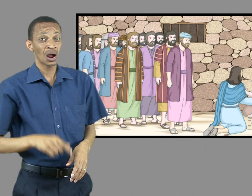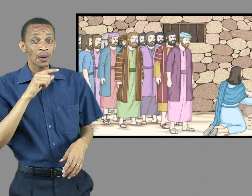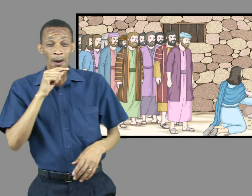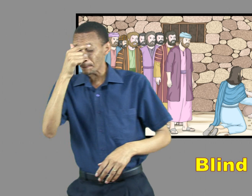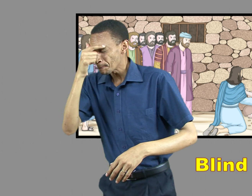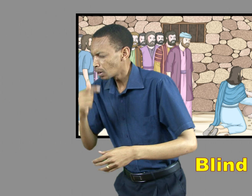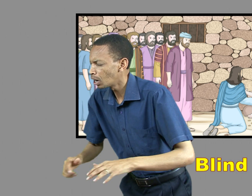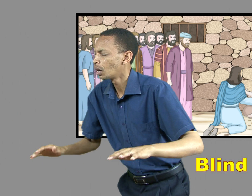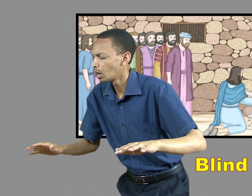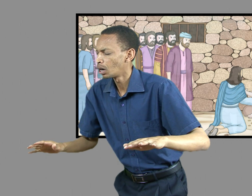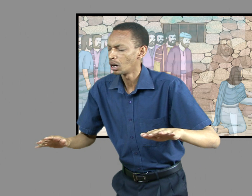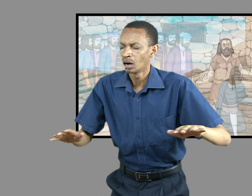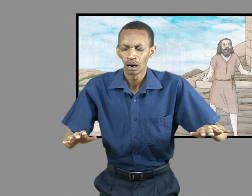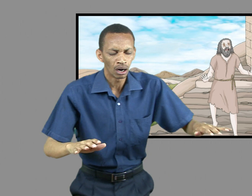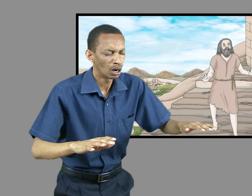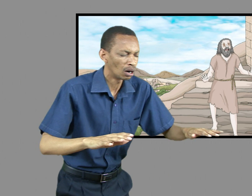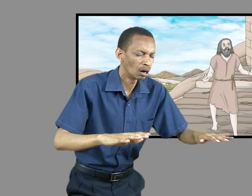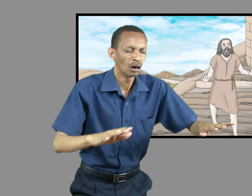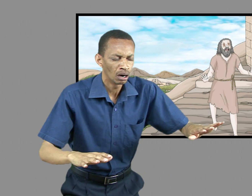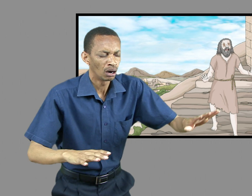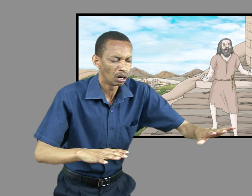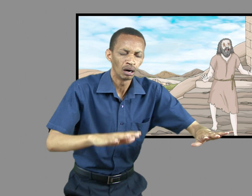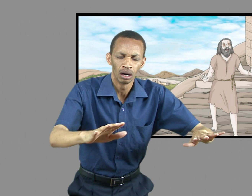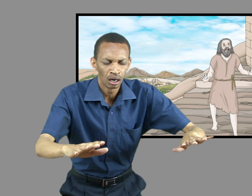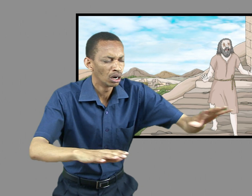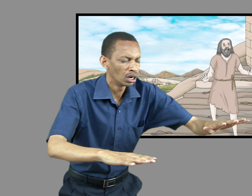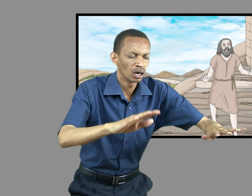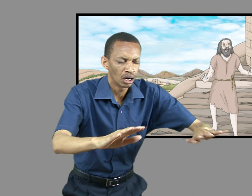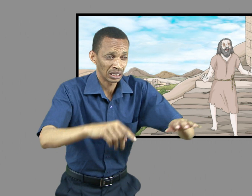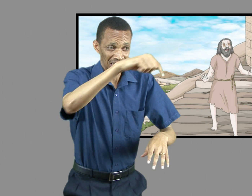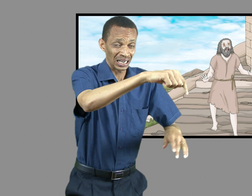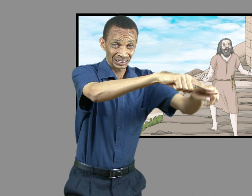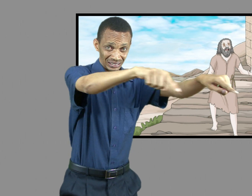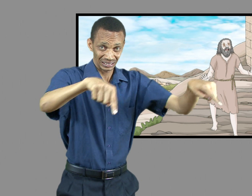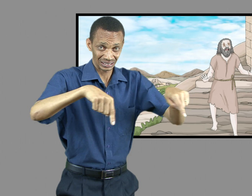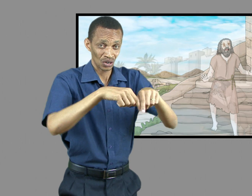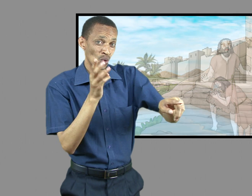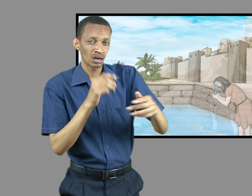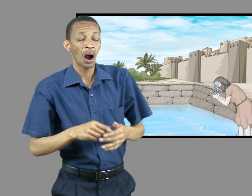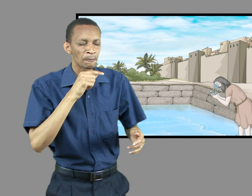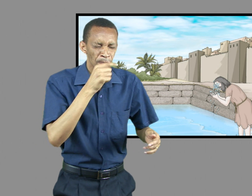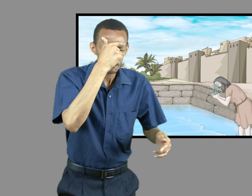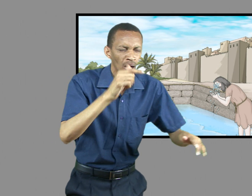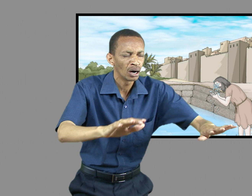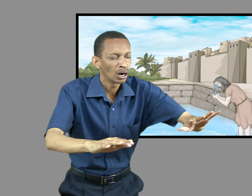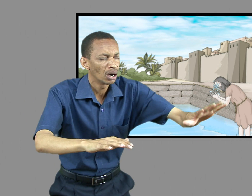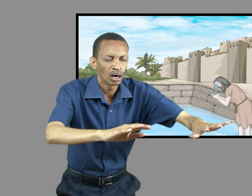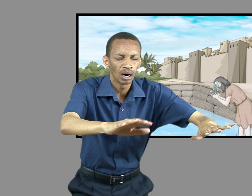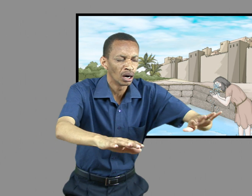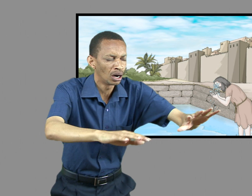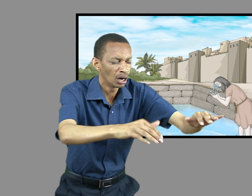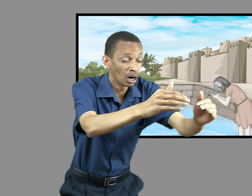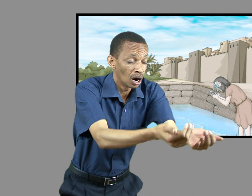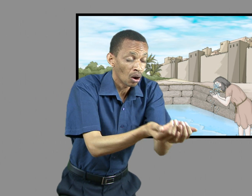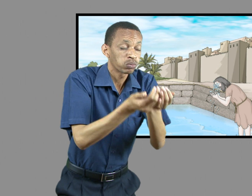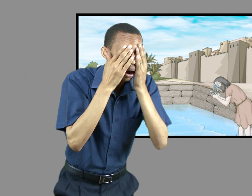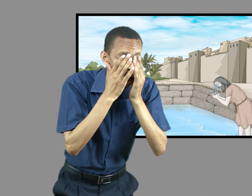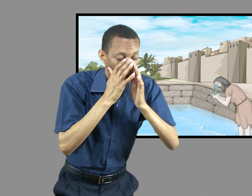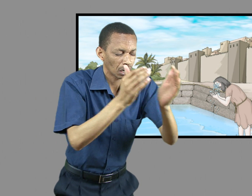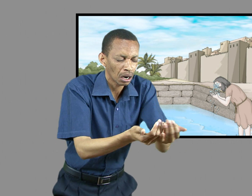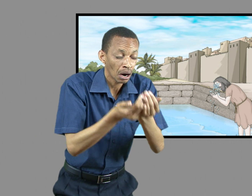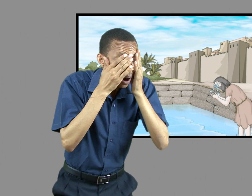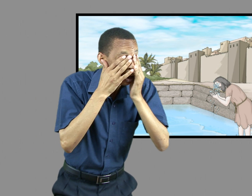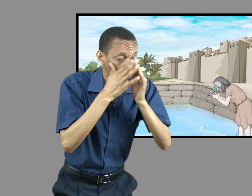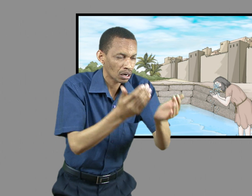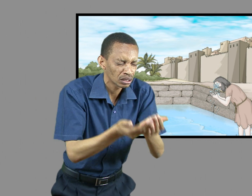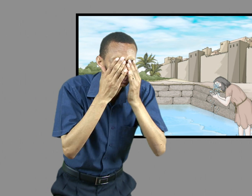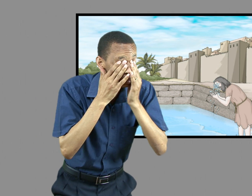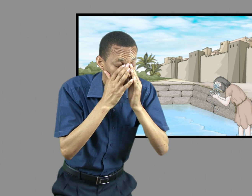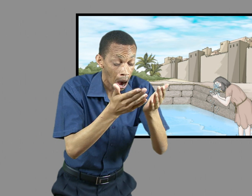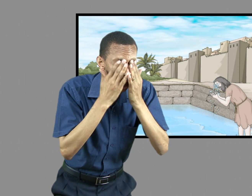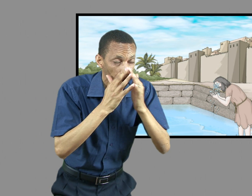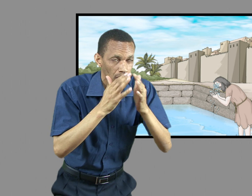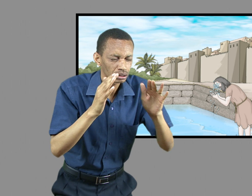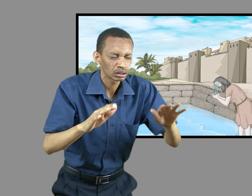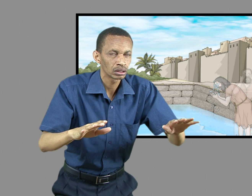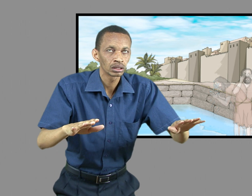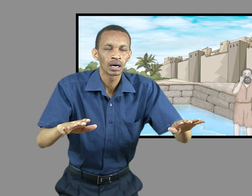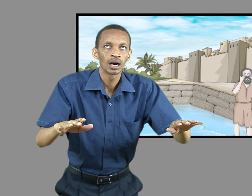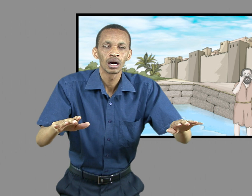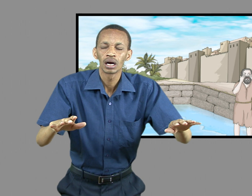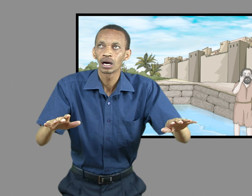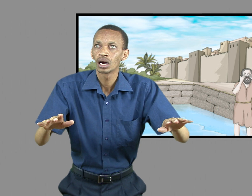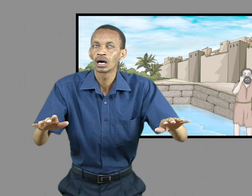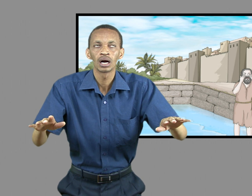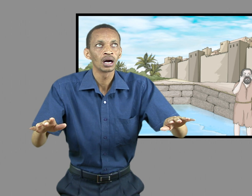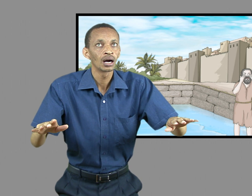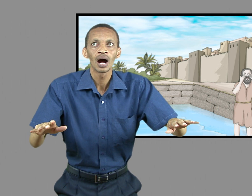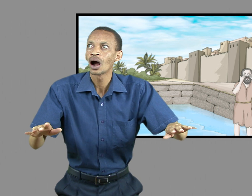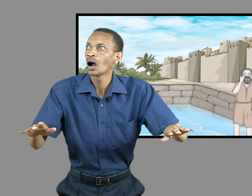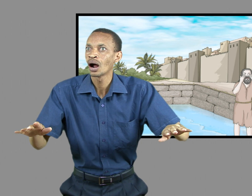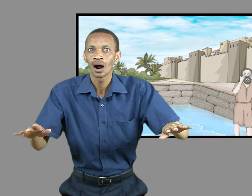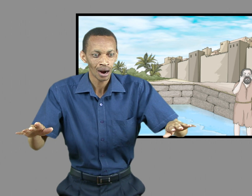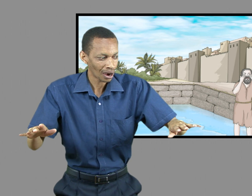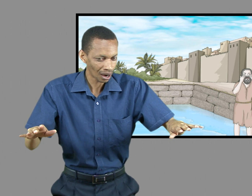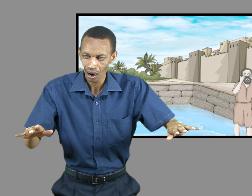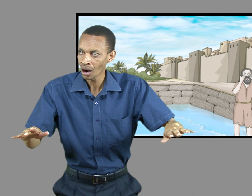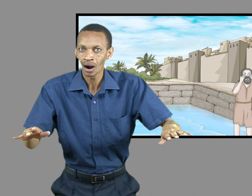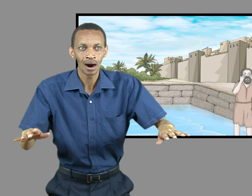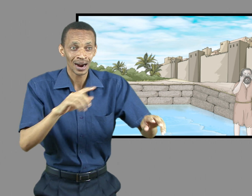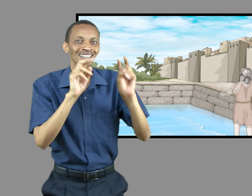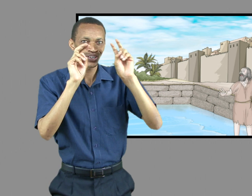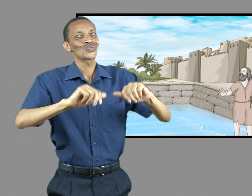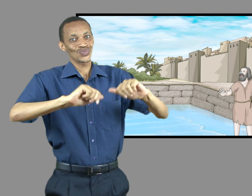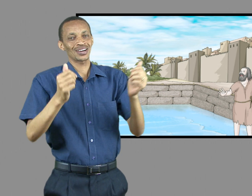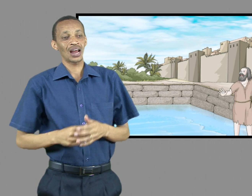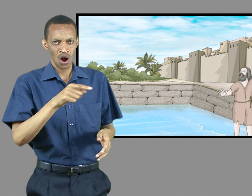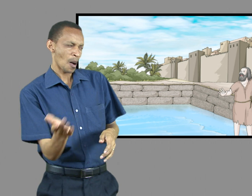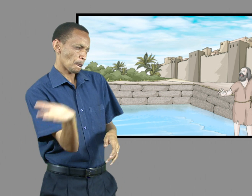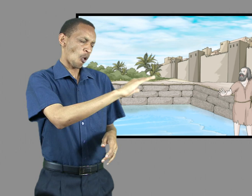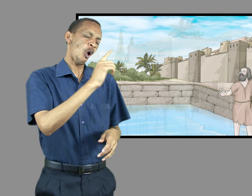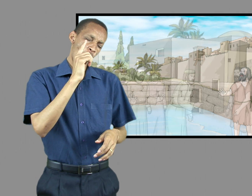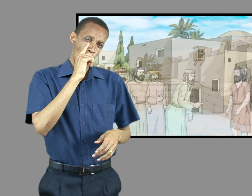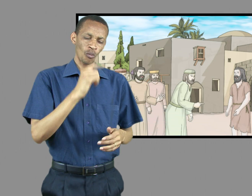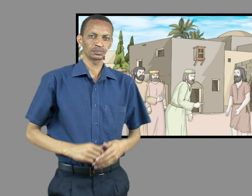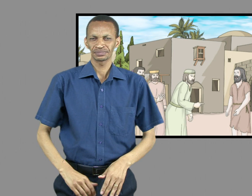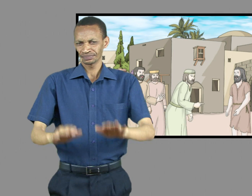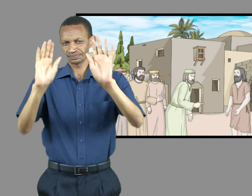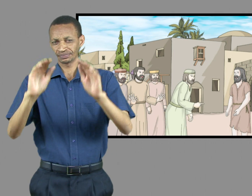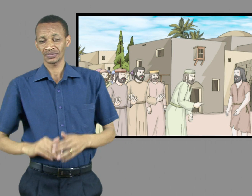So the man went and washed, and came back seeing.